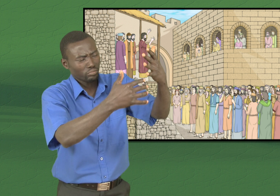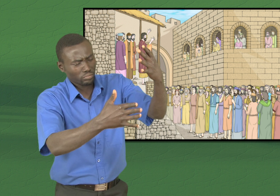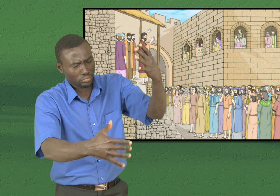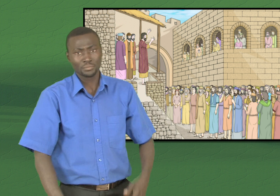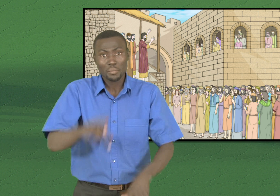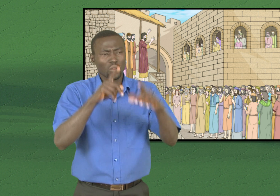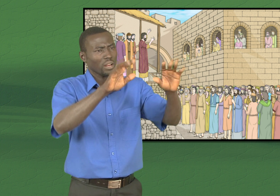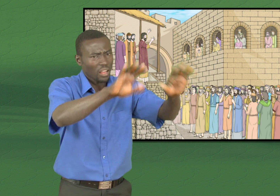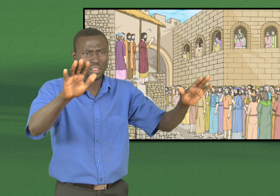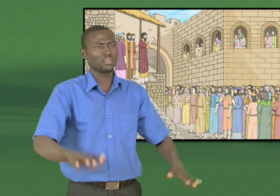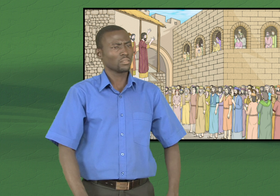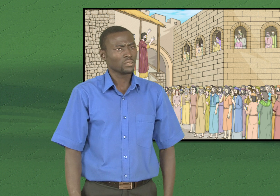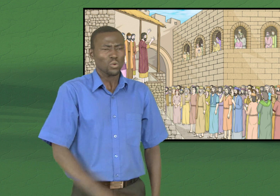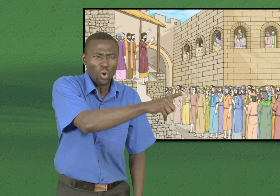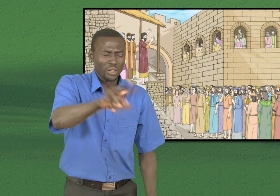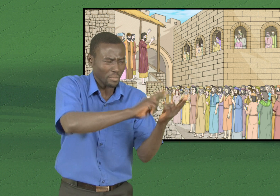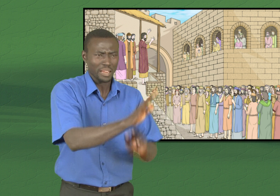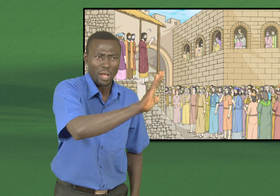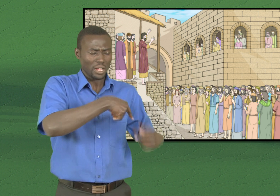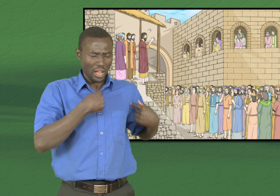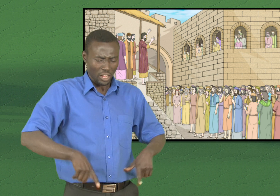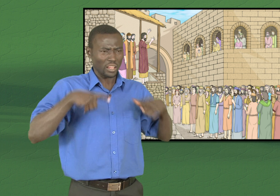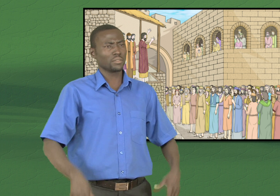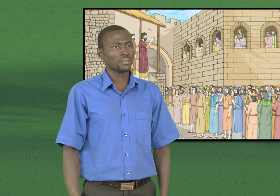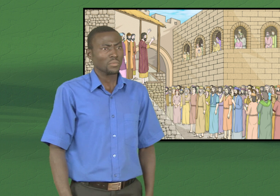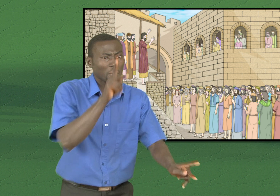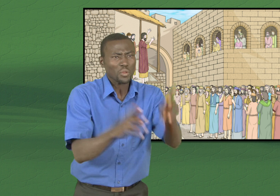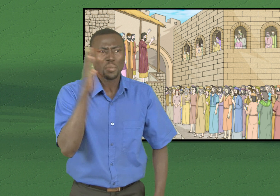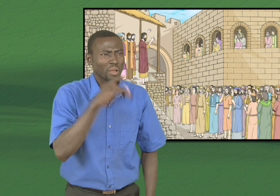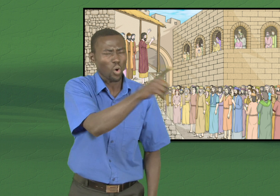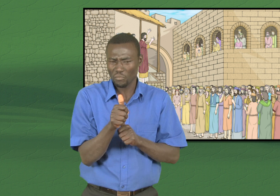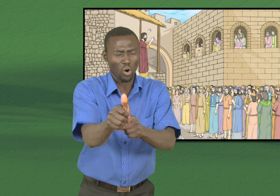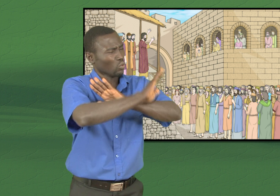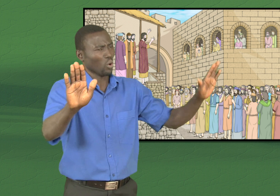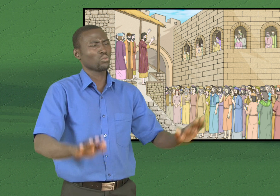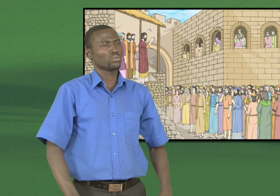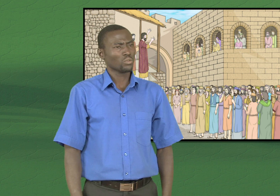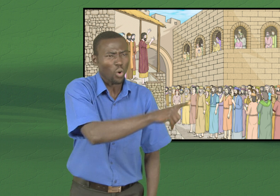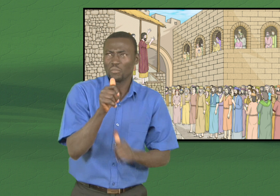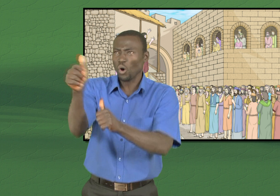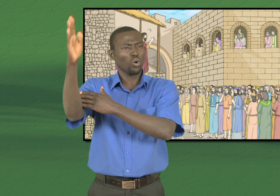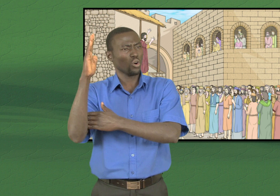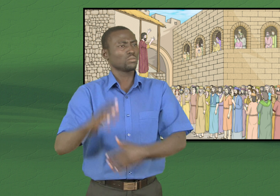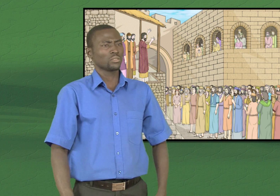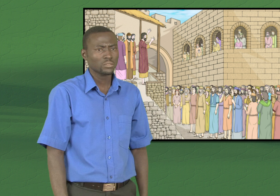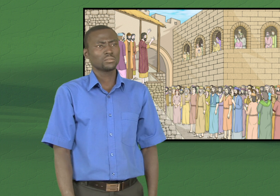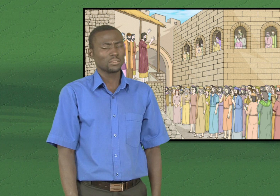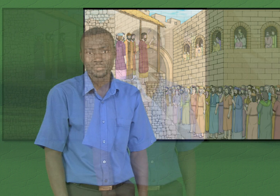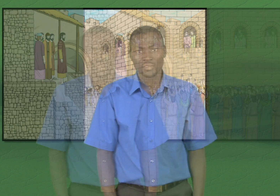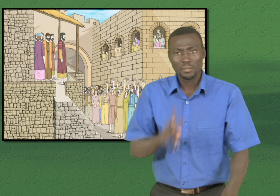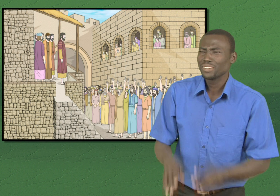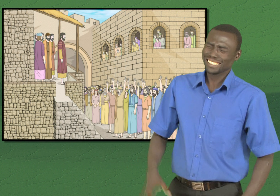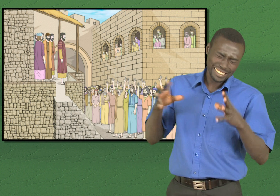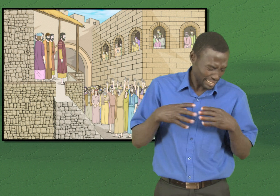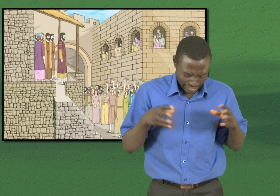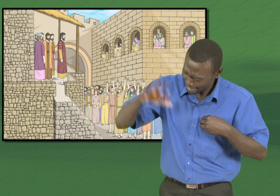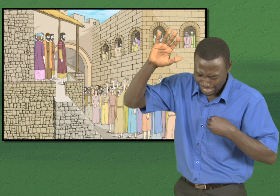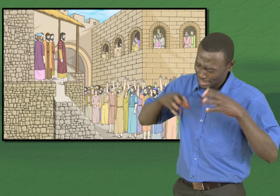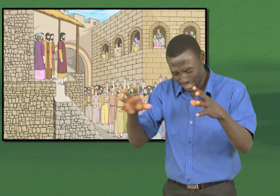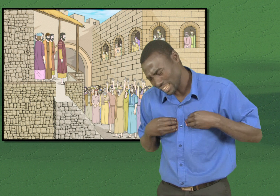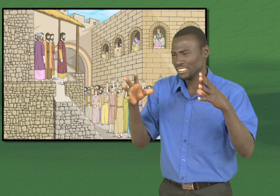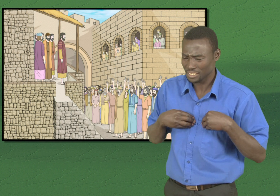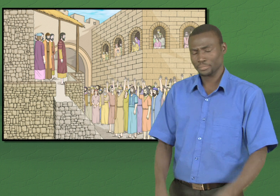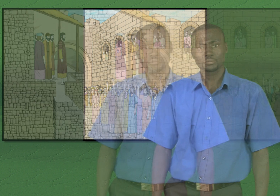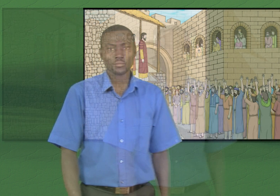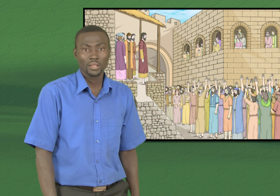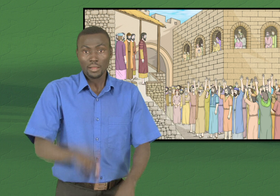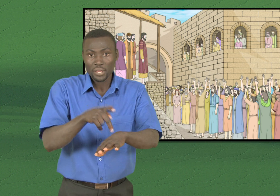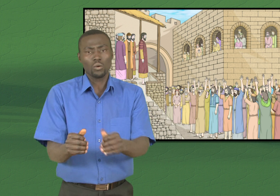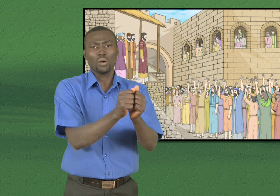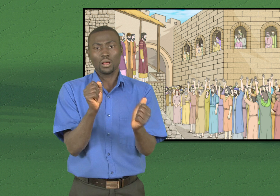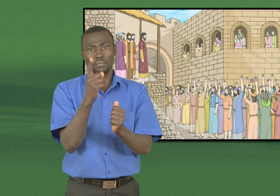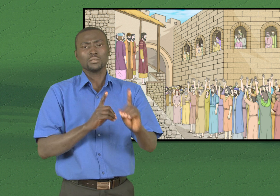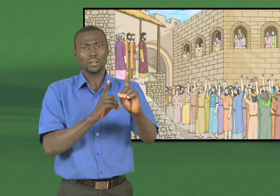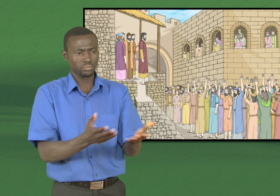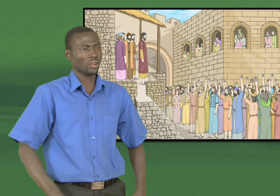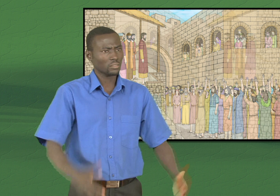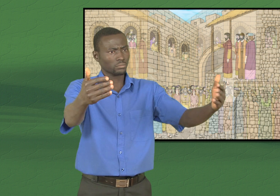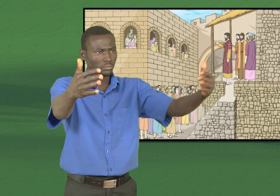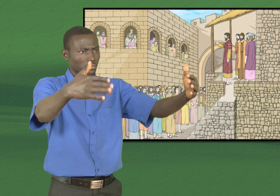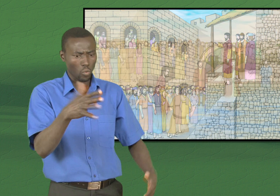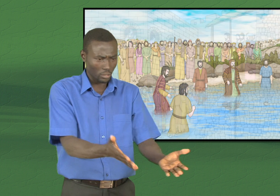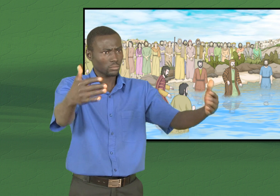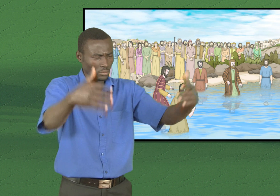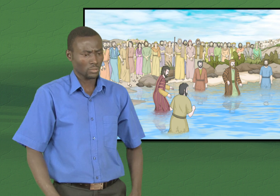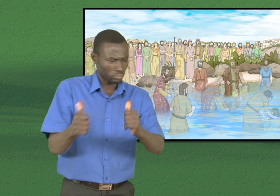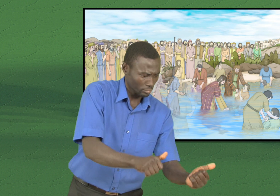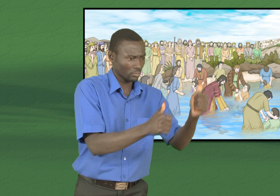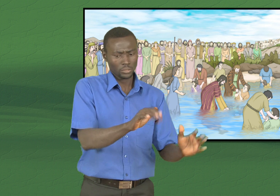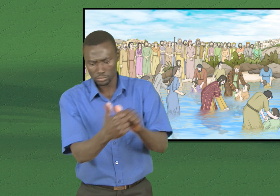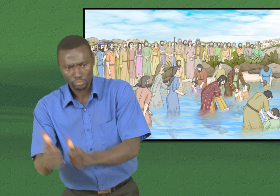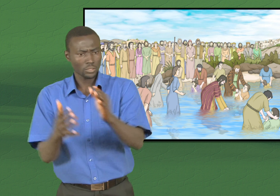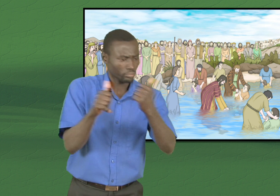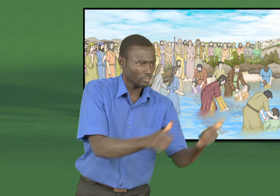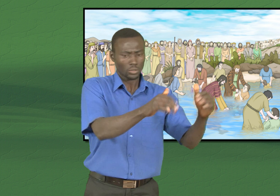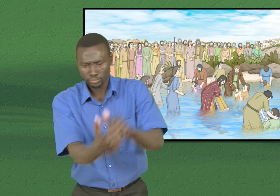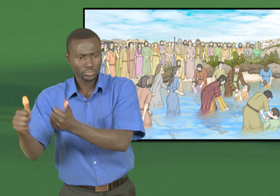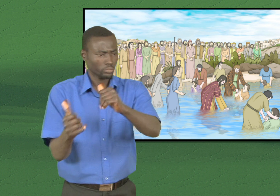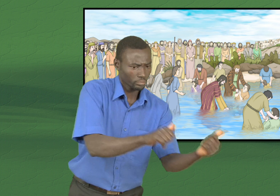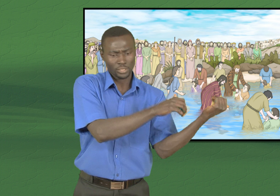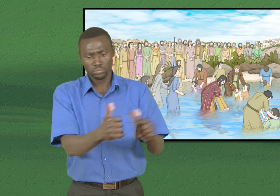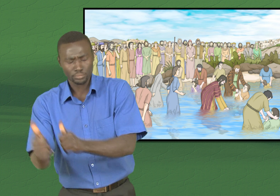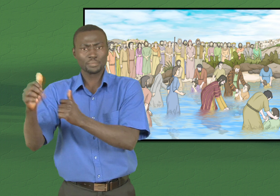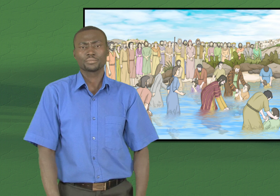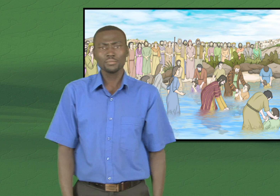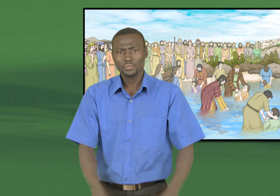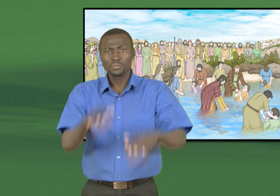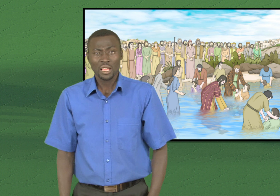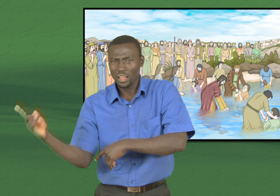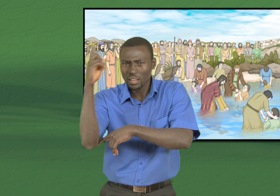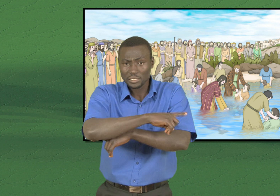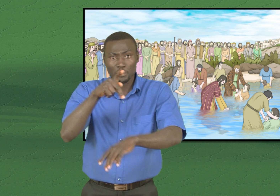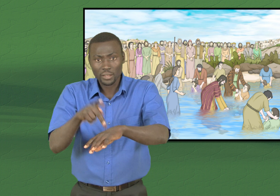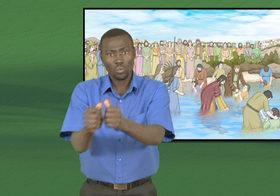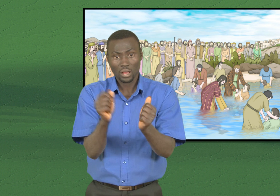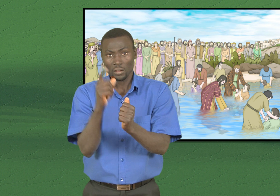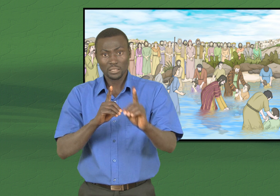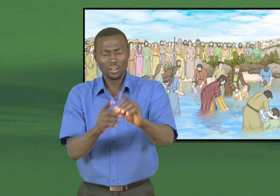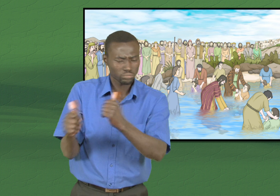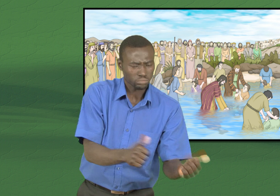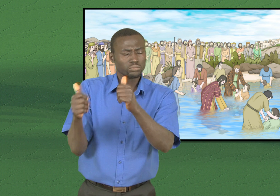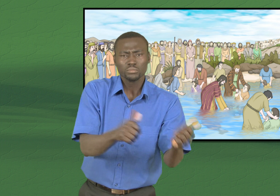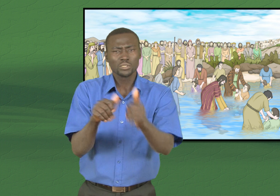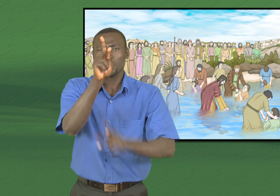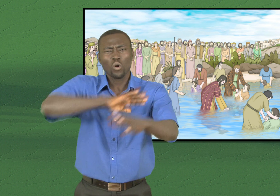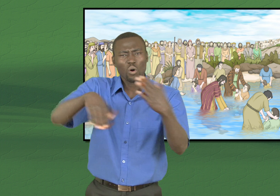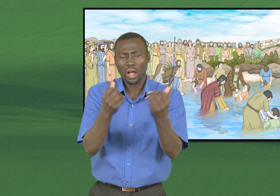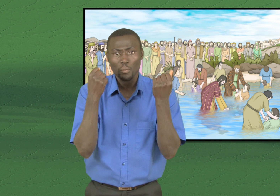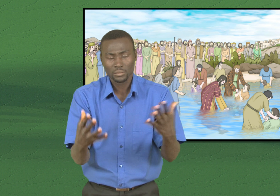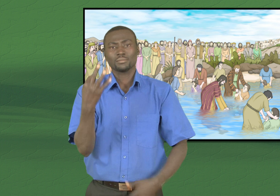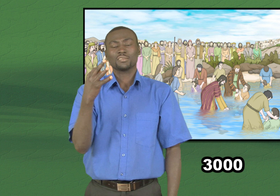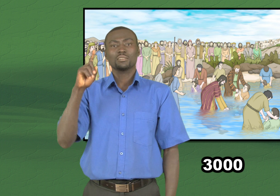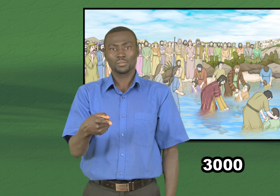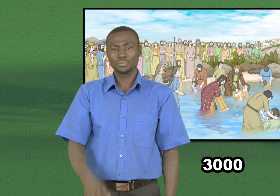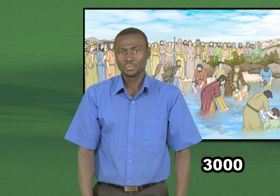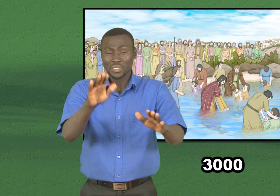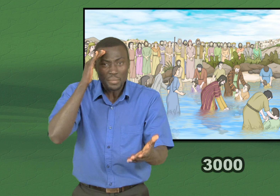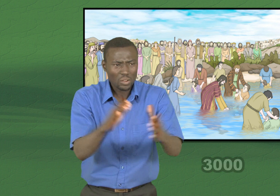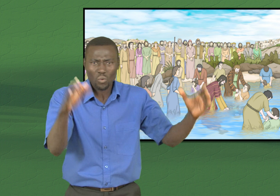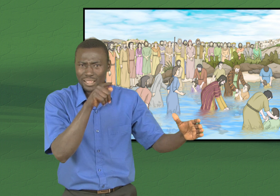This promise belongs to you and your children and to all who are far off—to all whom the Lord our God will call to Himself.” With many other words he testified, and he urged them, “Be saved from this corrupt generation.”